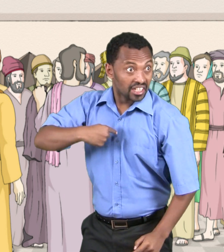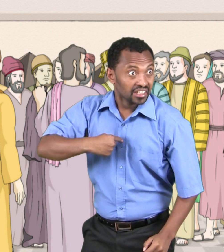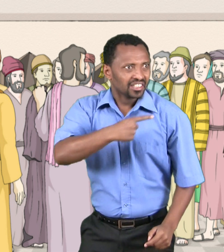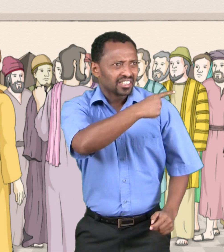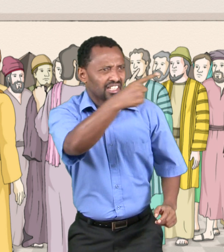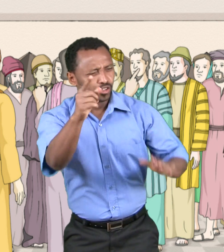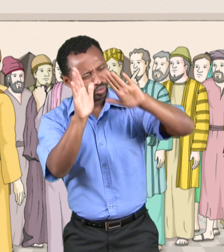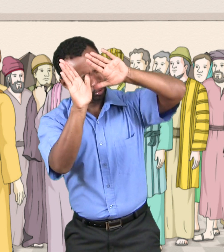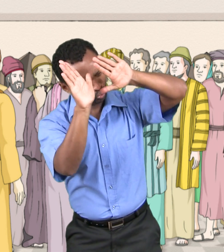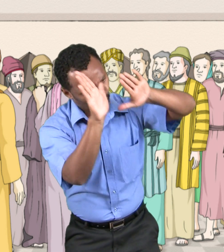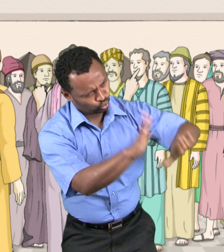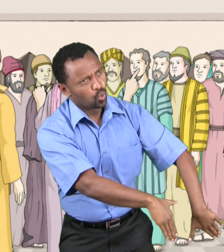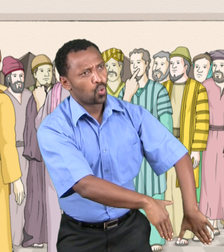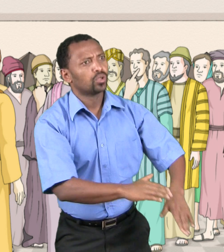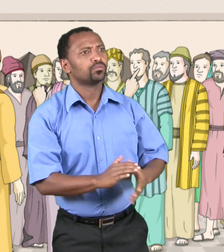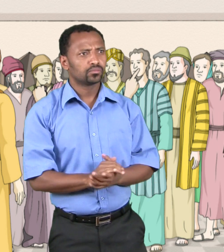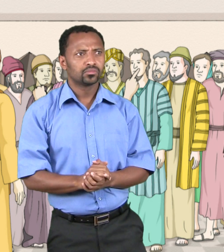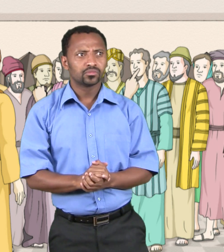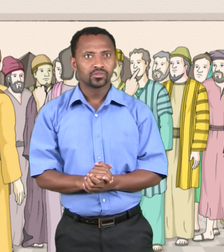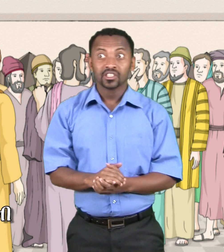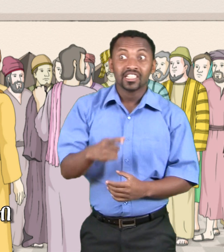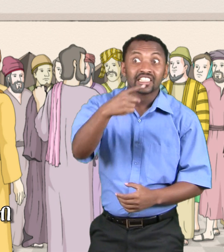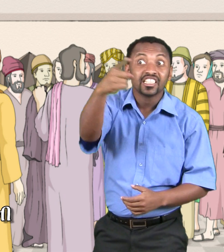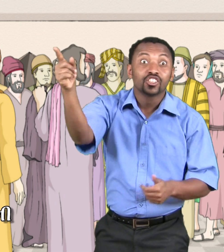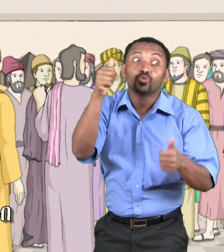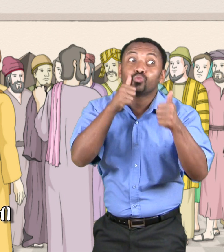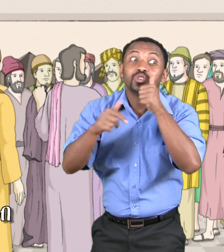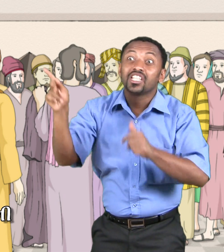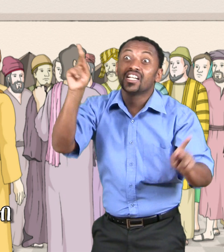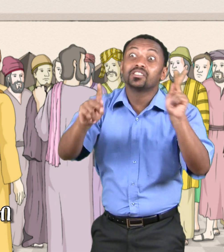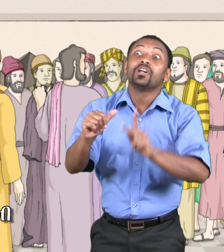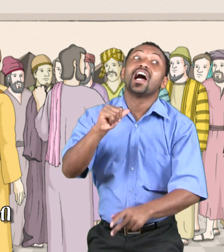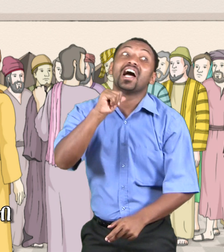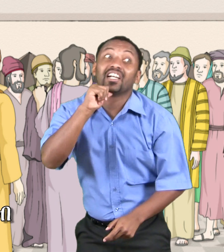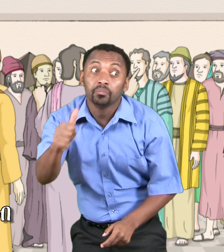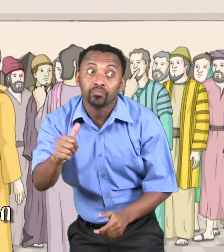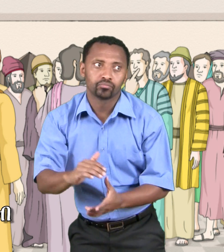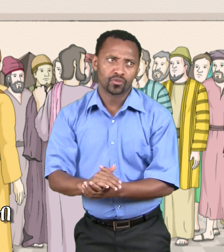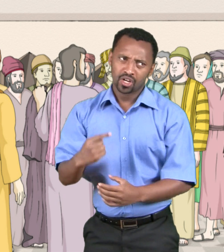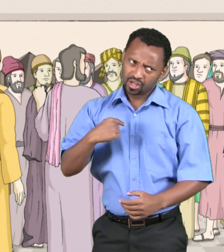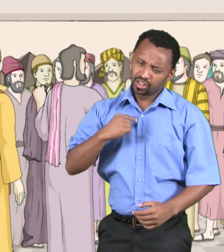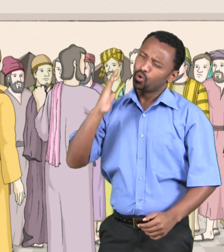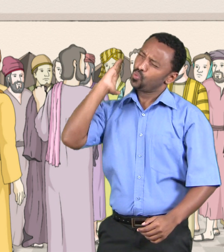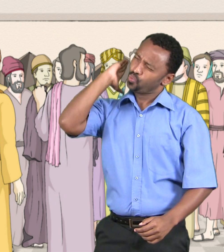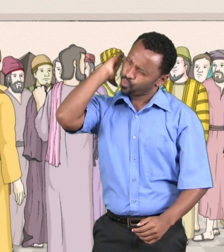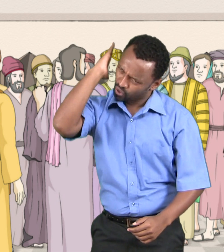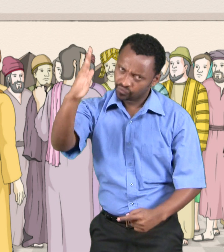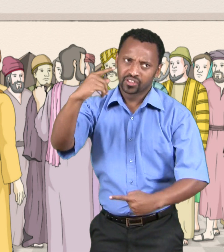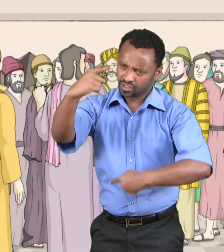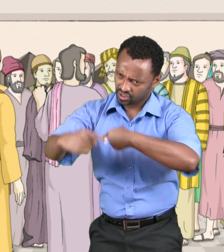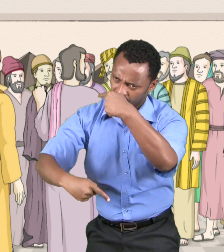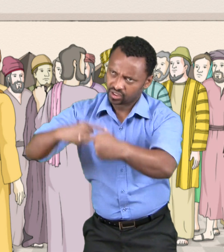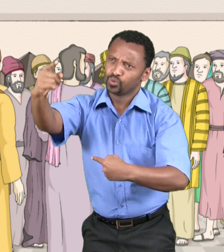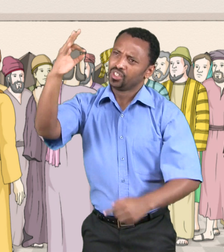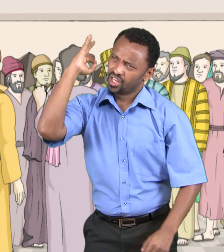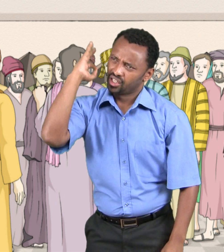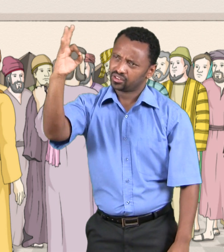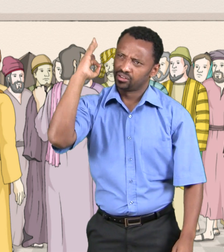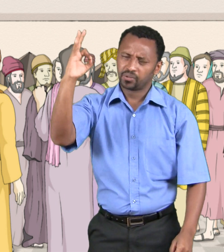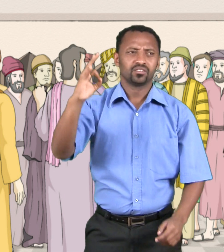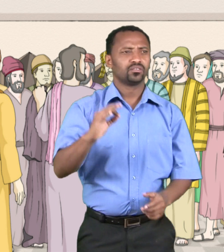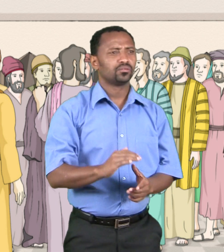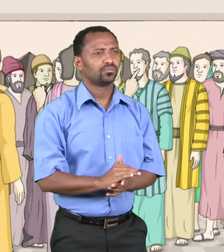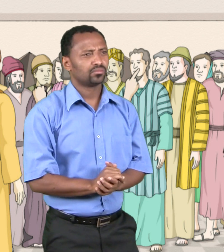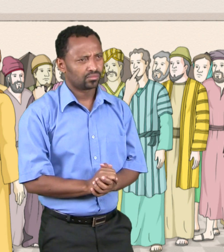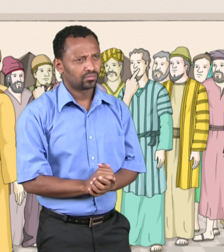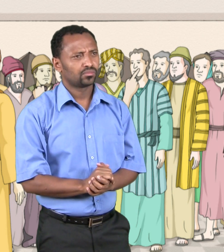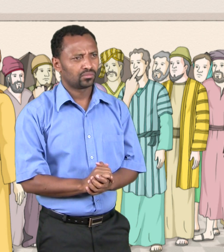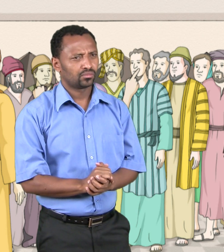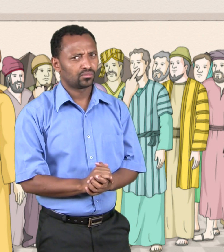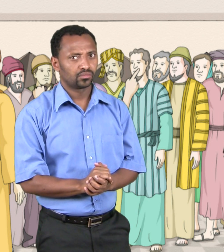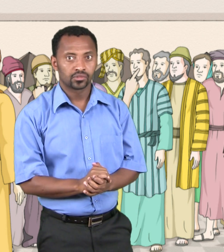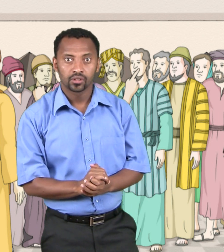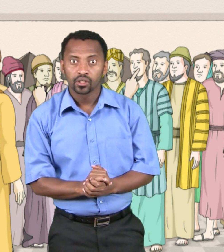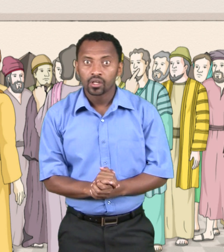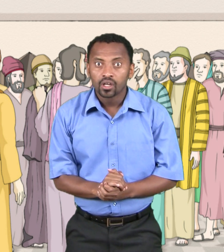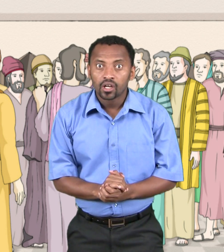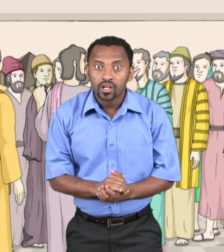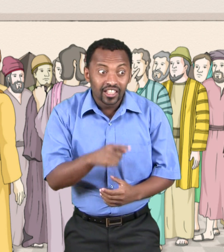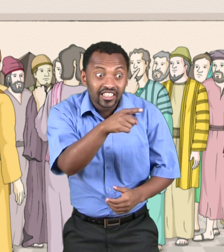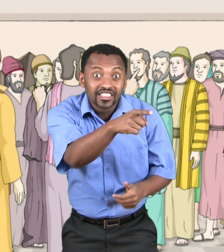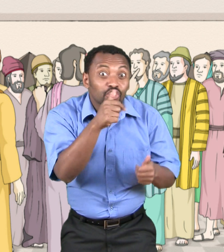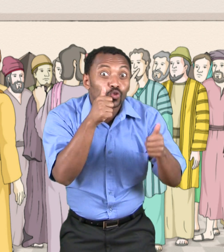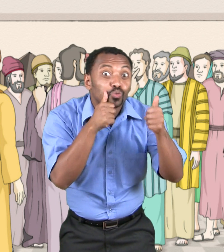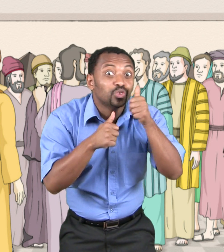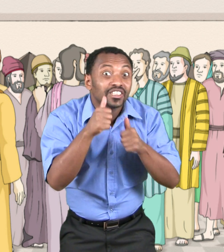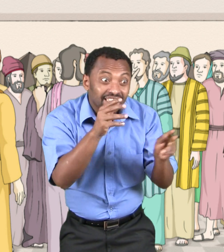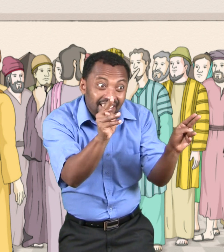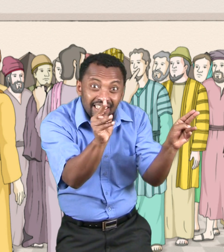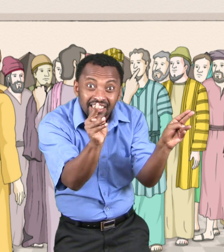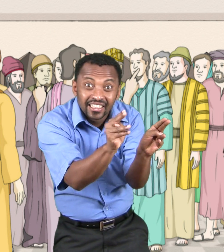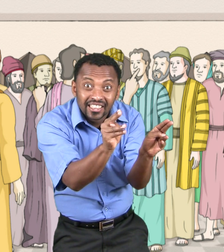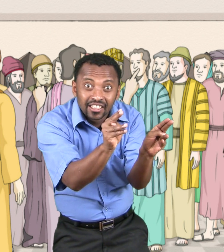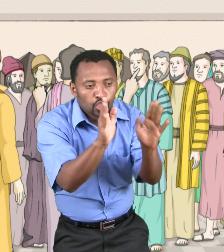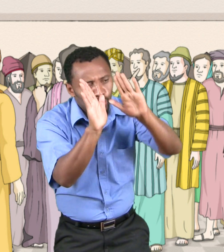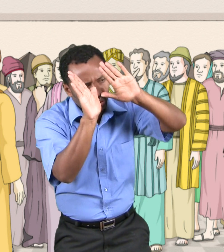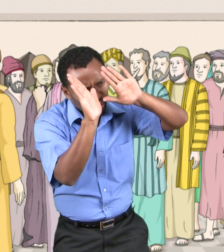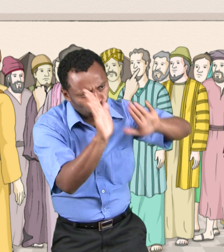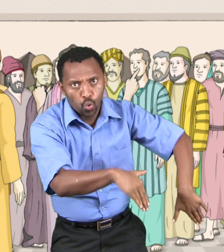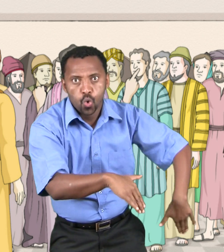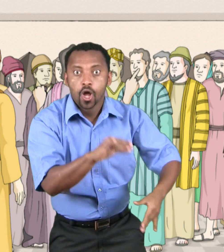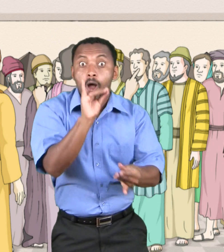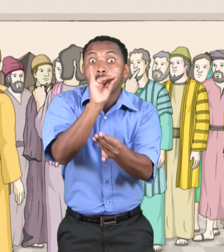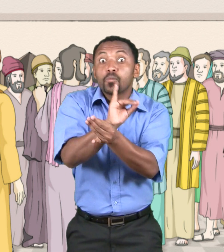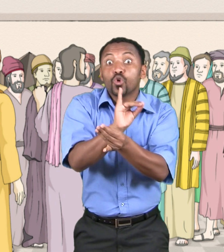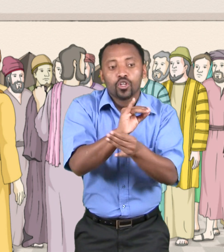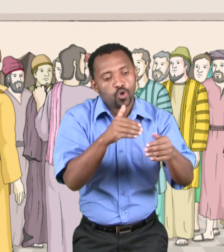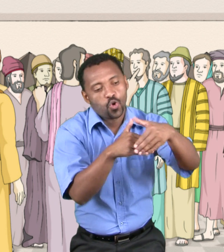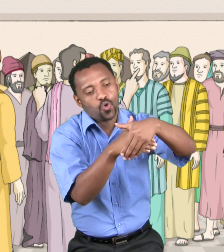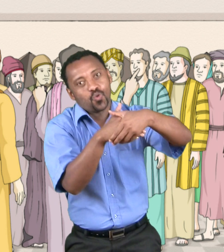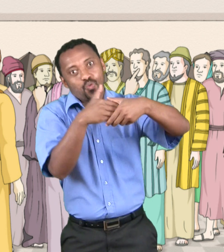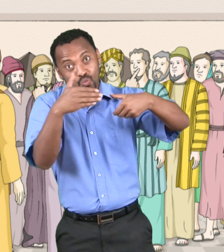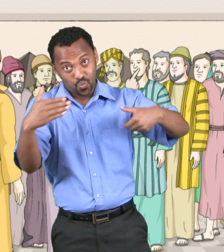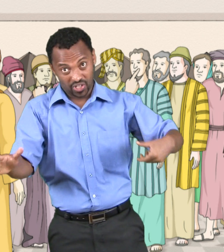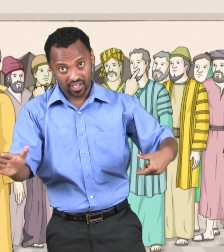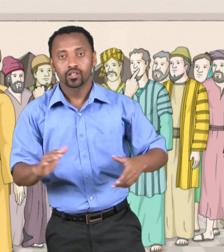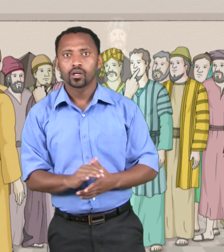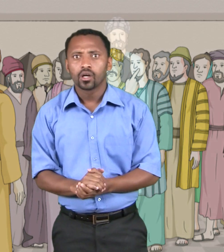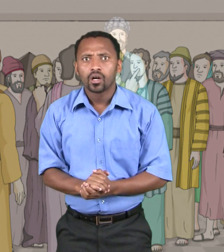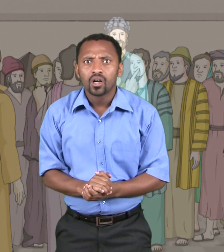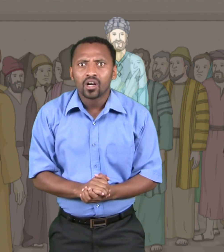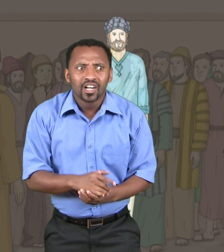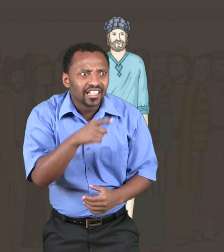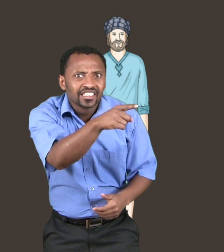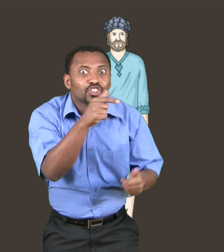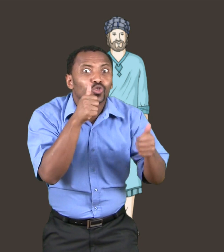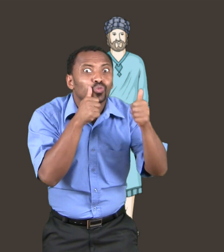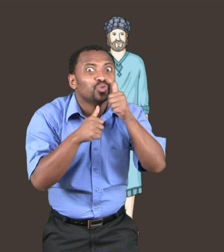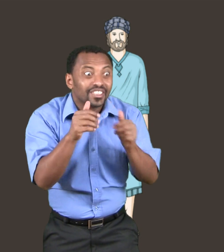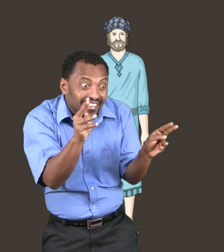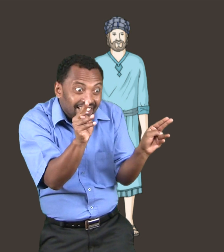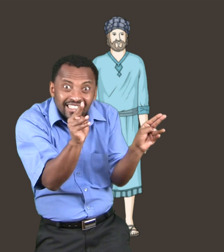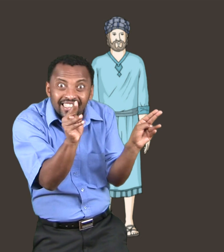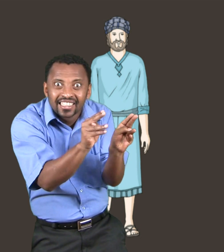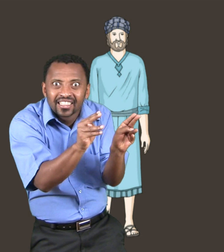From now on I will go to the Gentiles.”